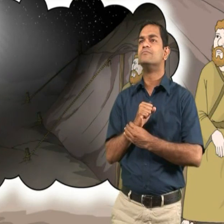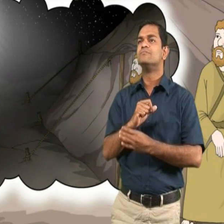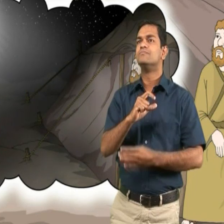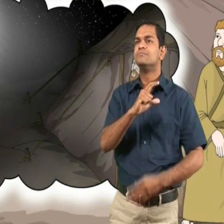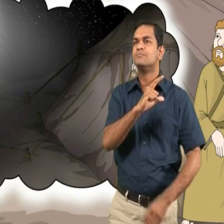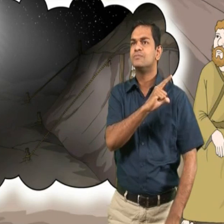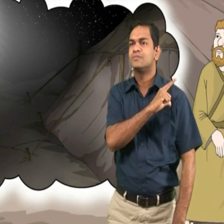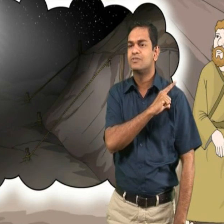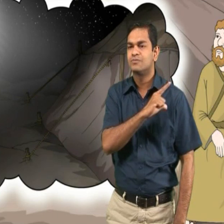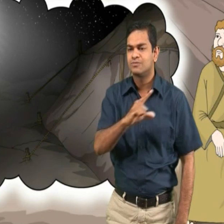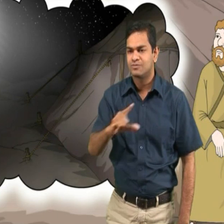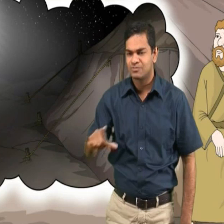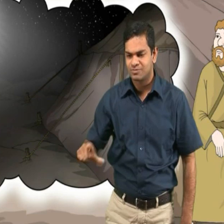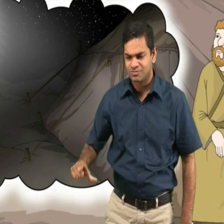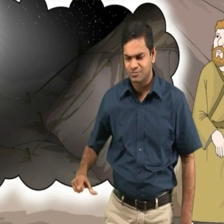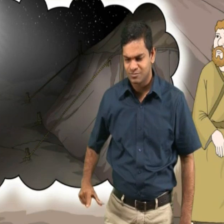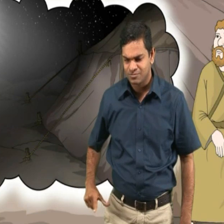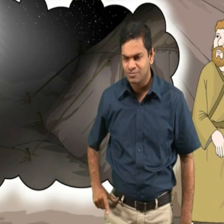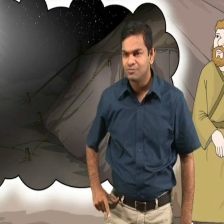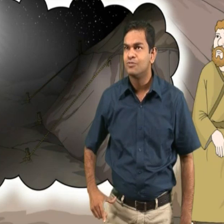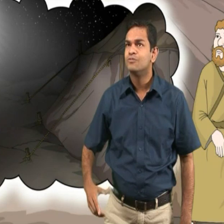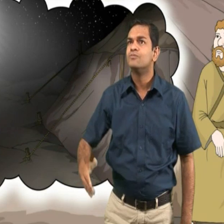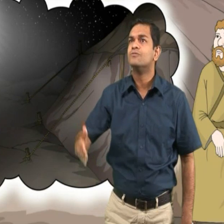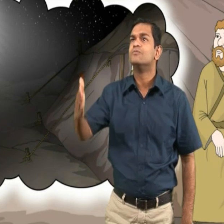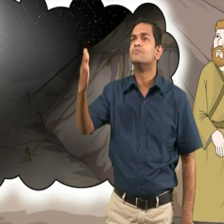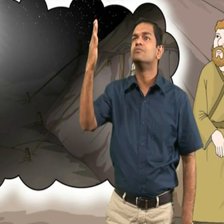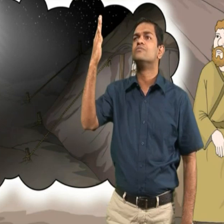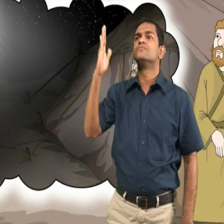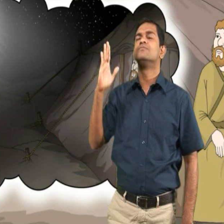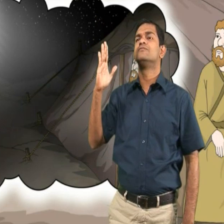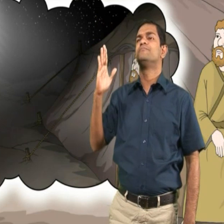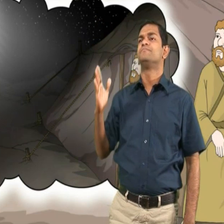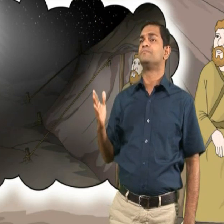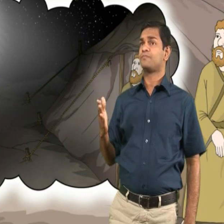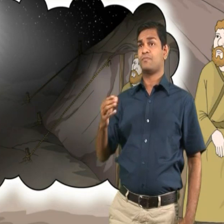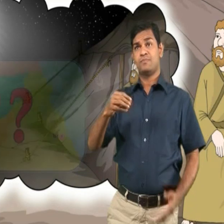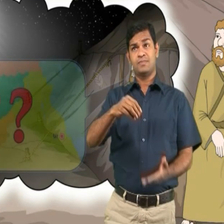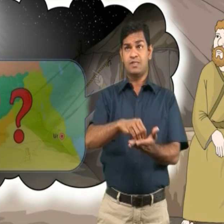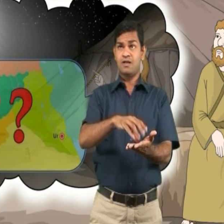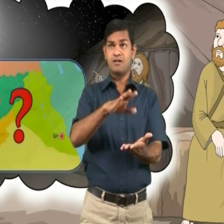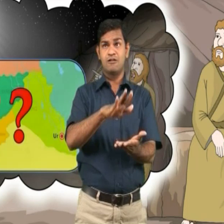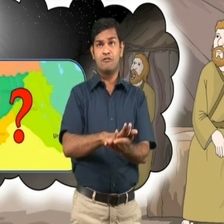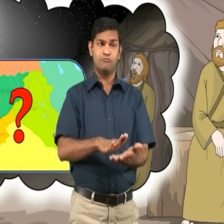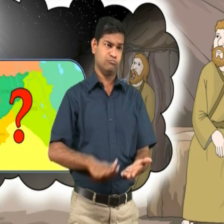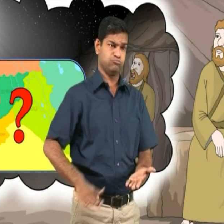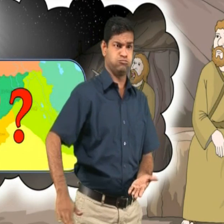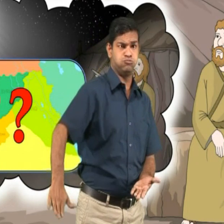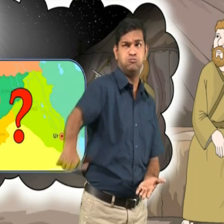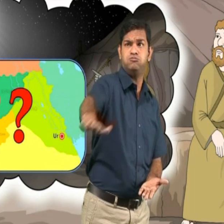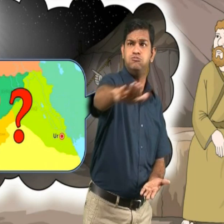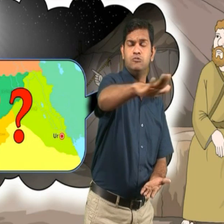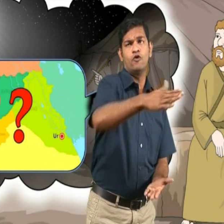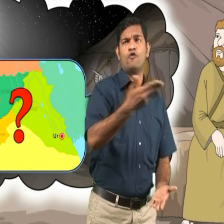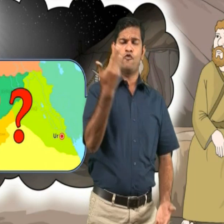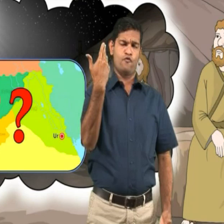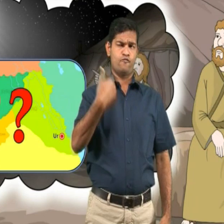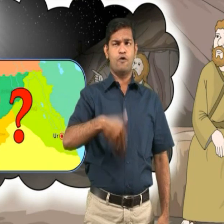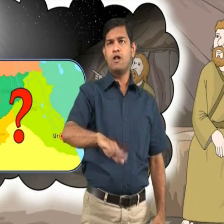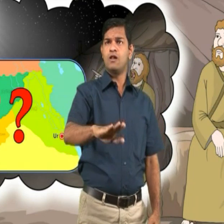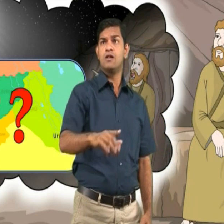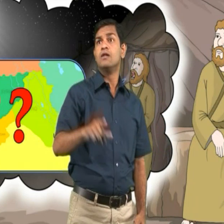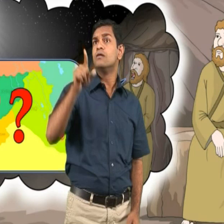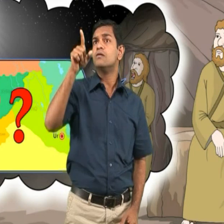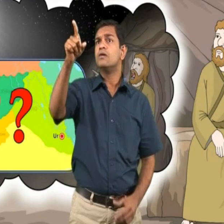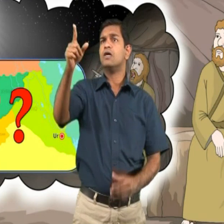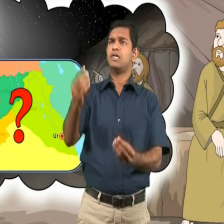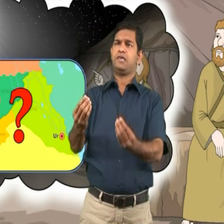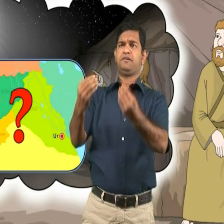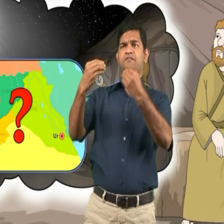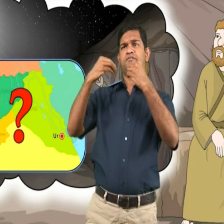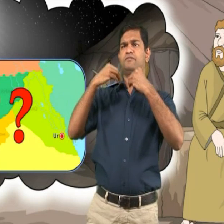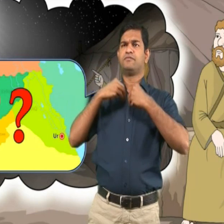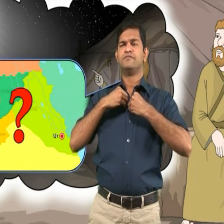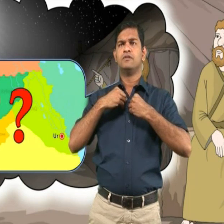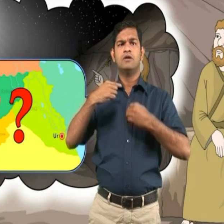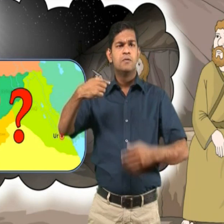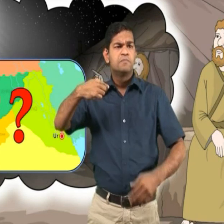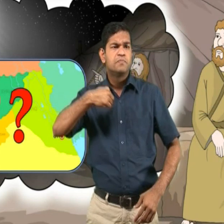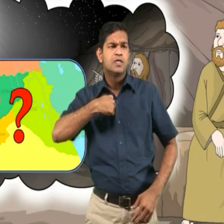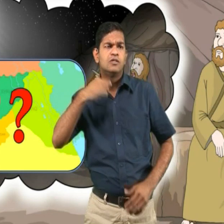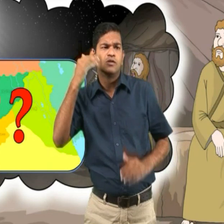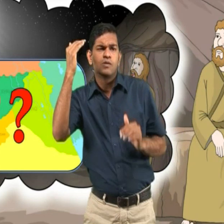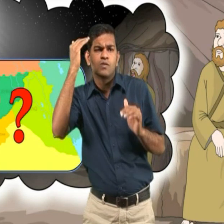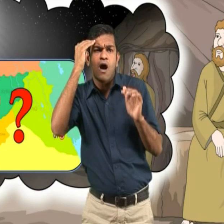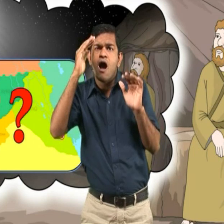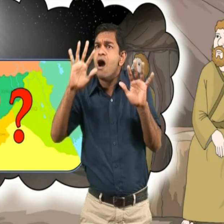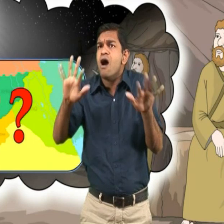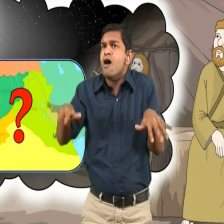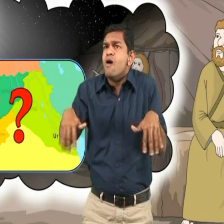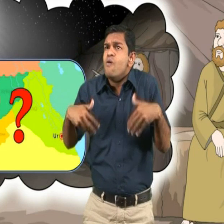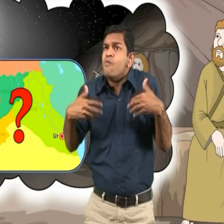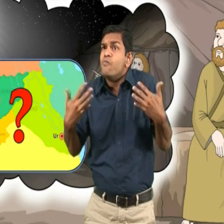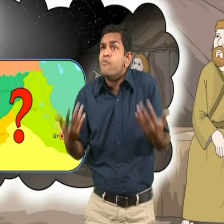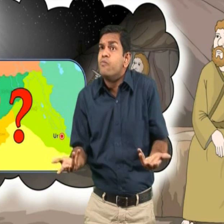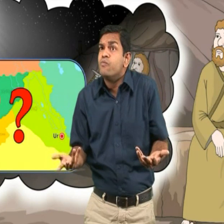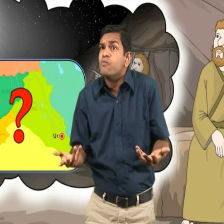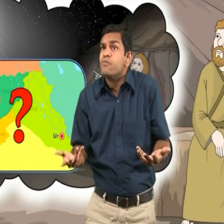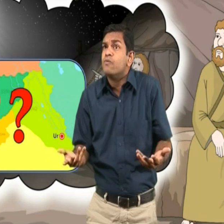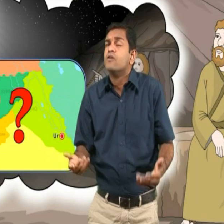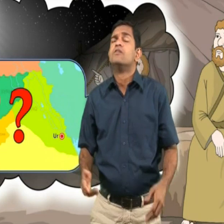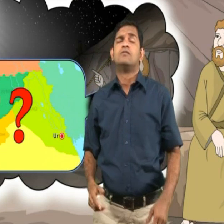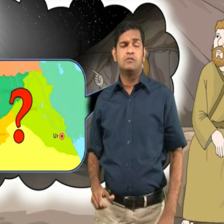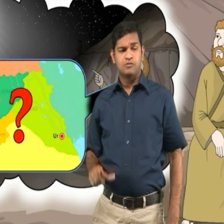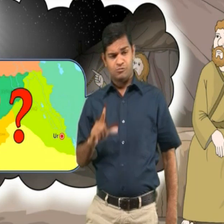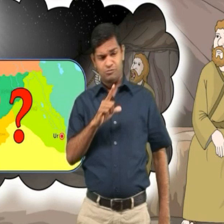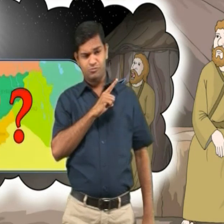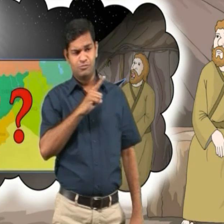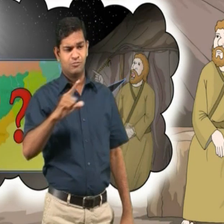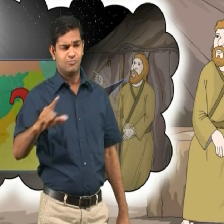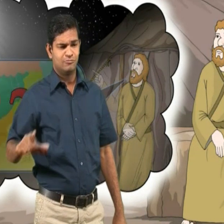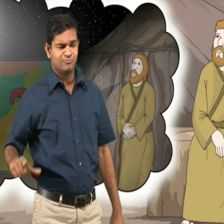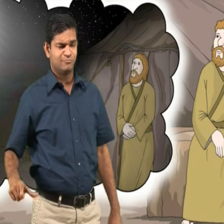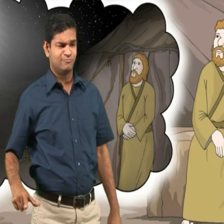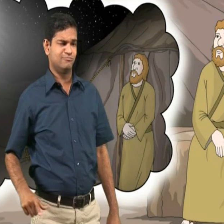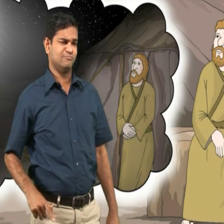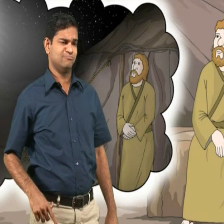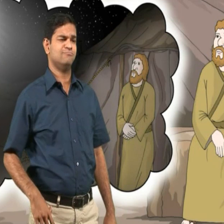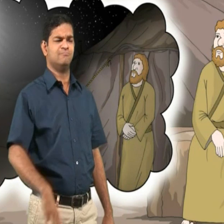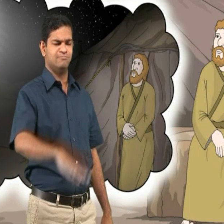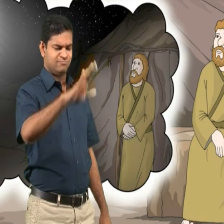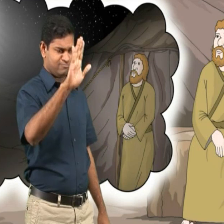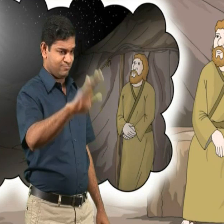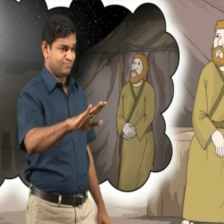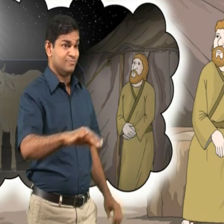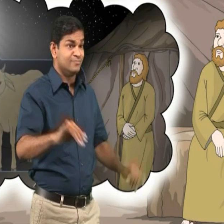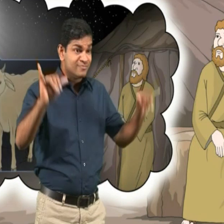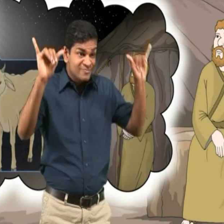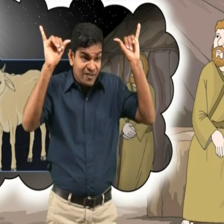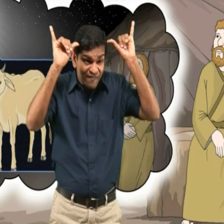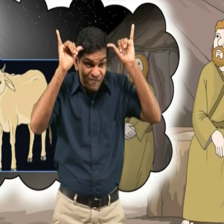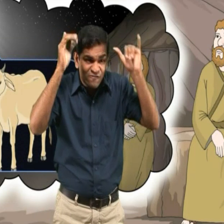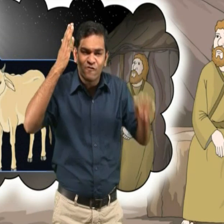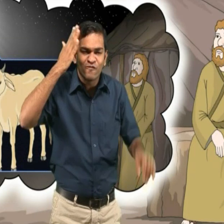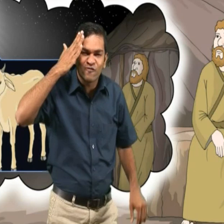But Abram replied, “Lord GOD, how can I know that I will possess it?”